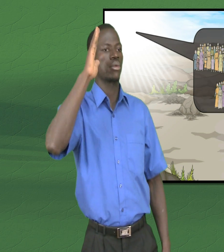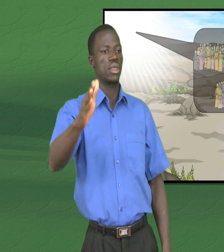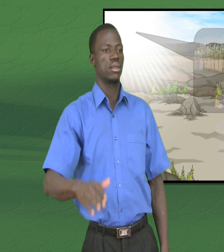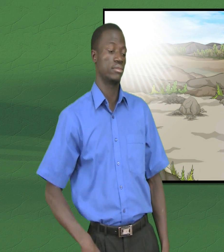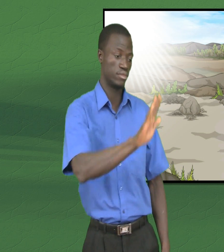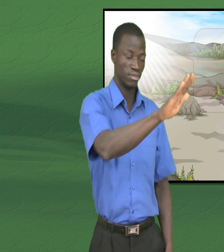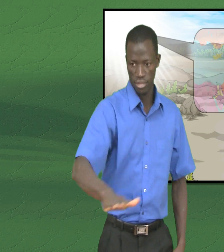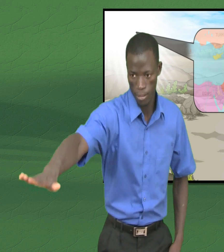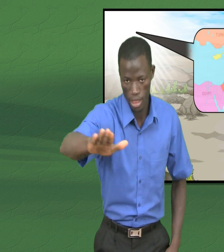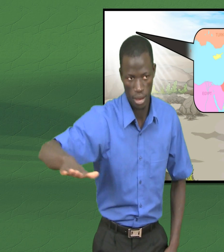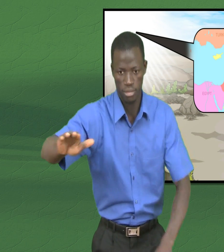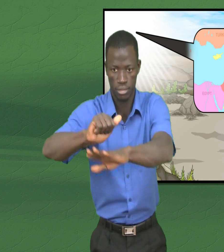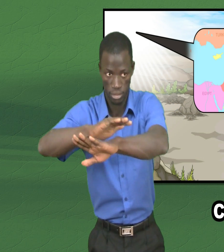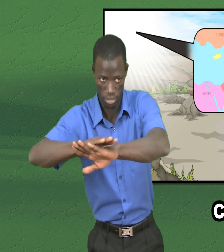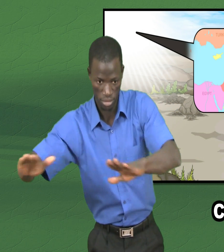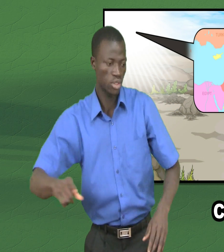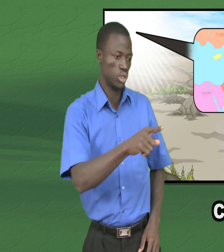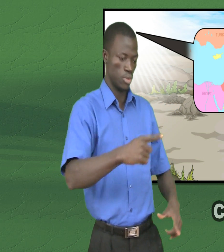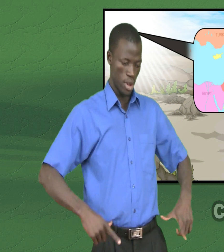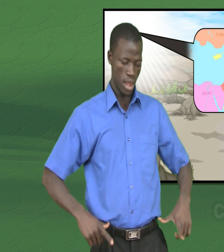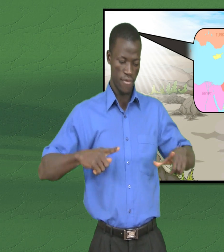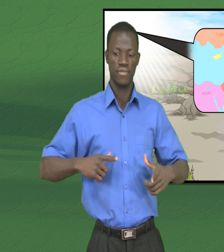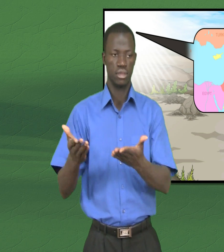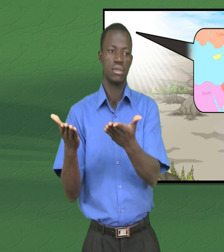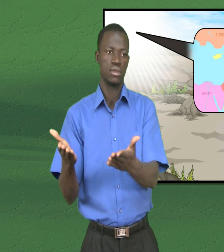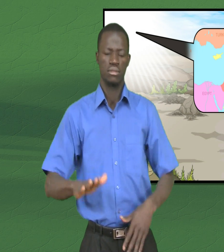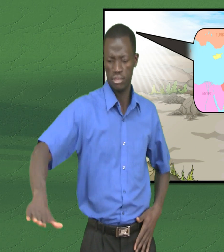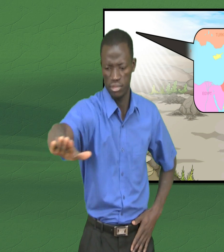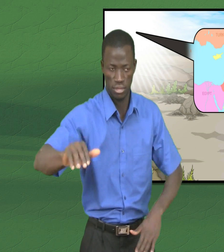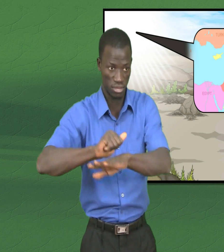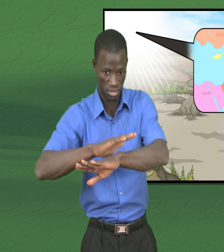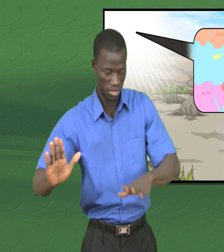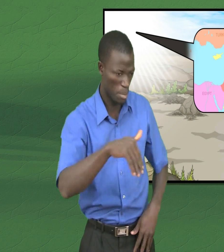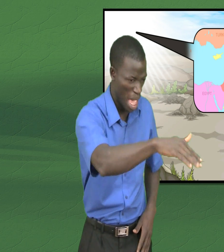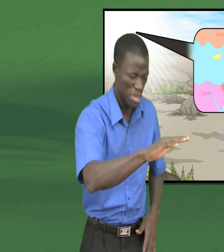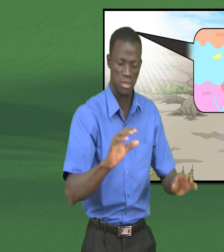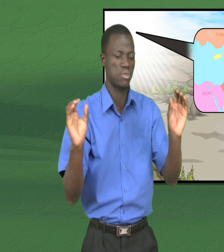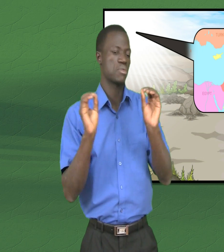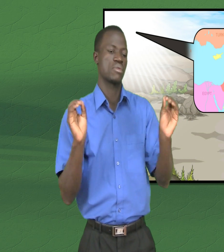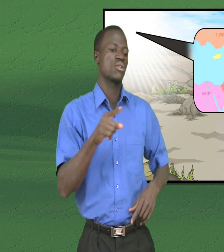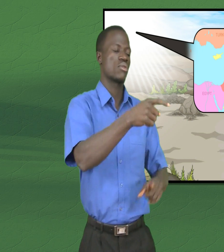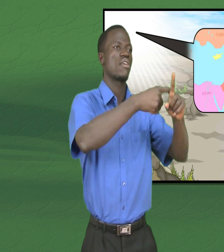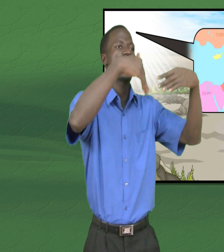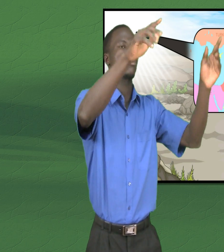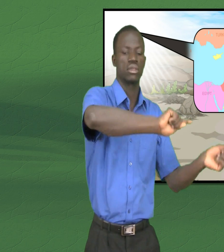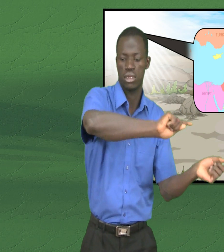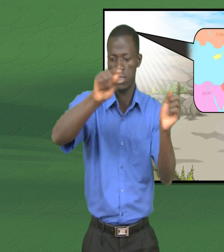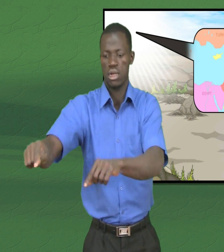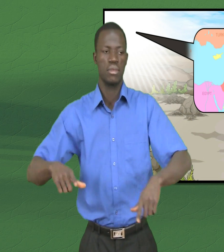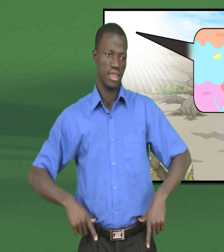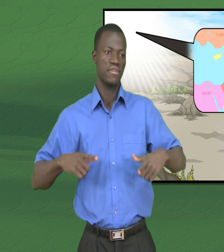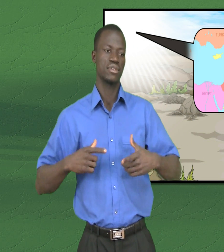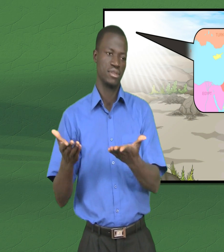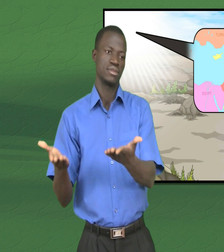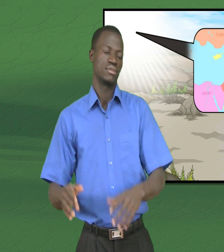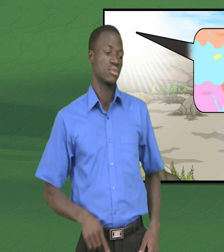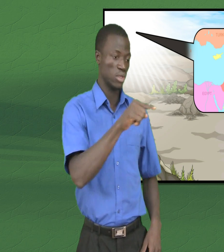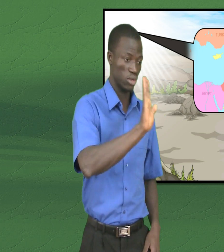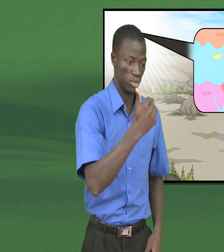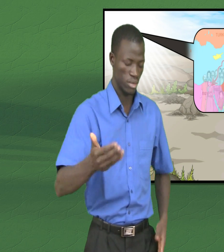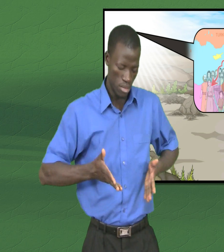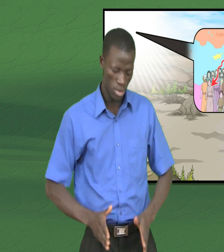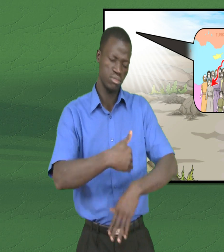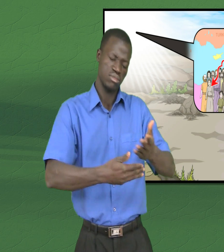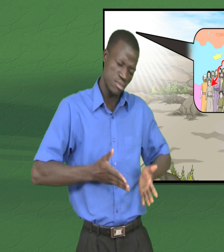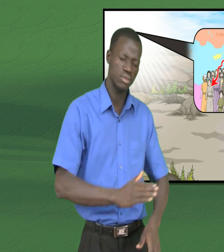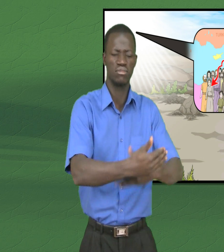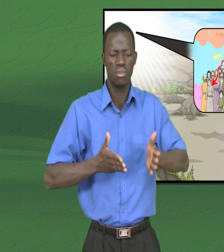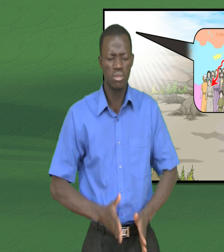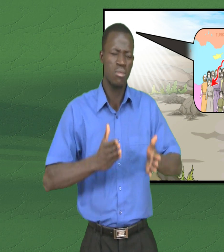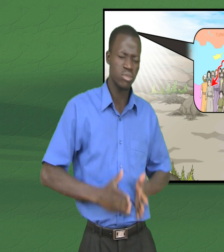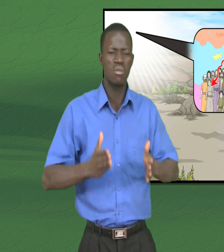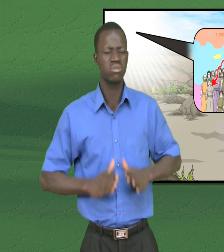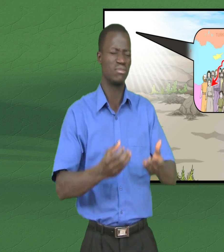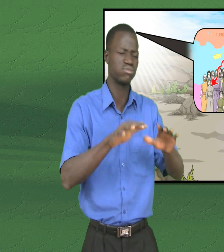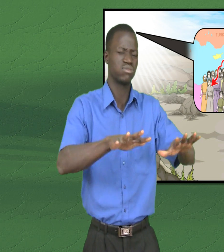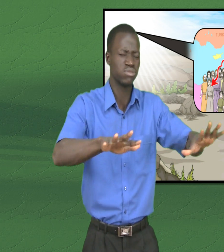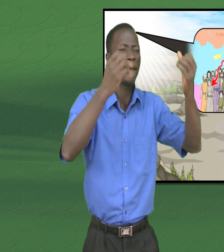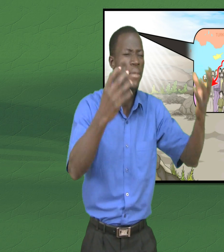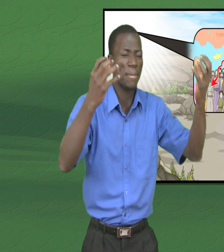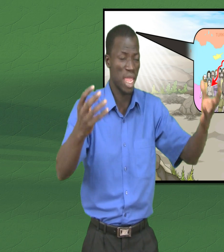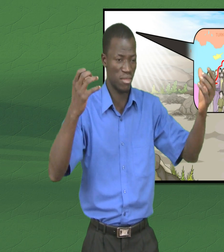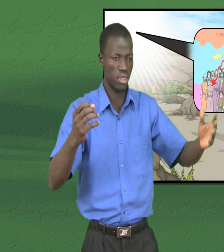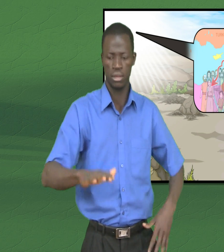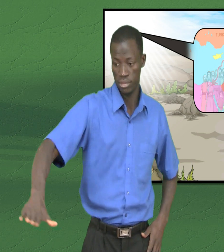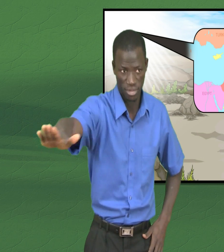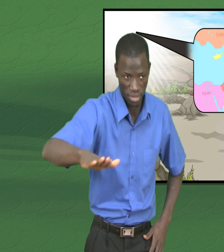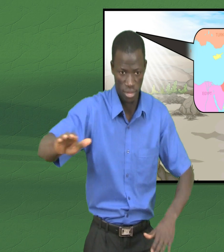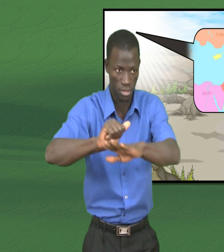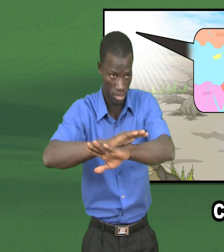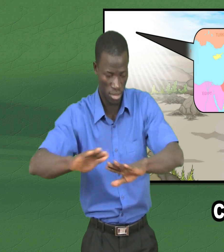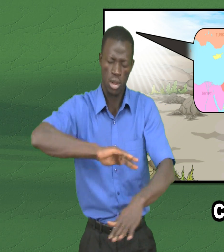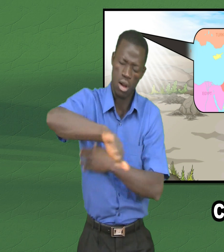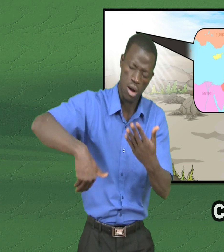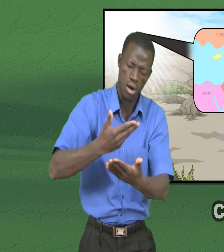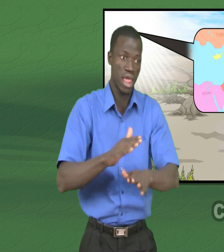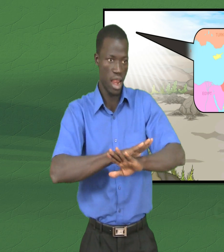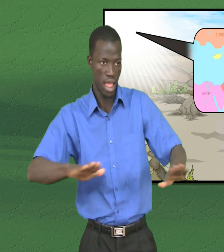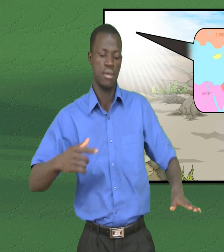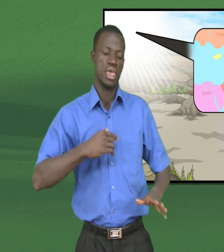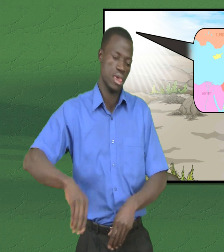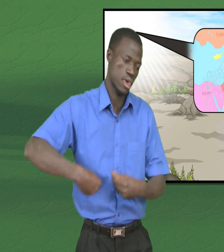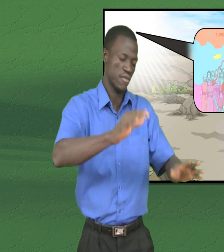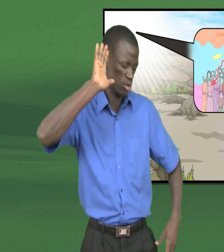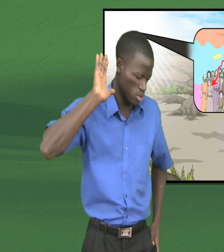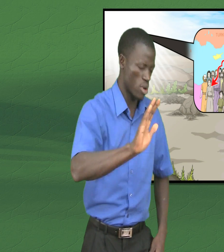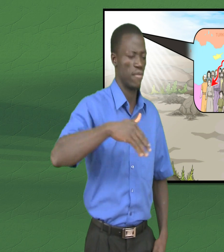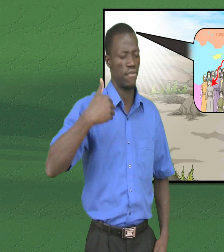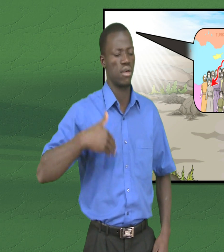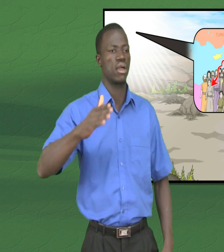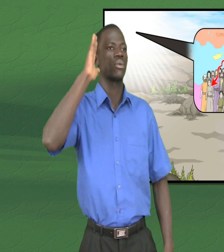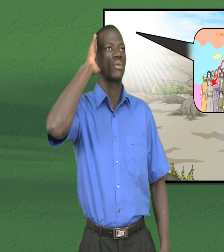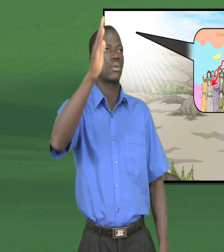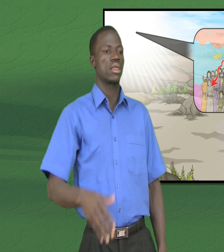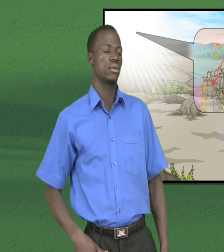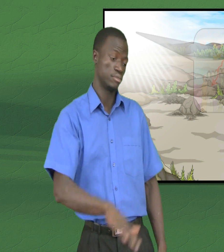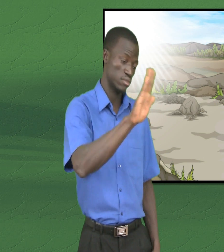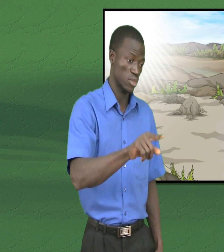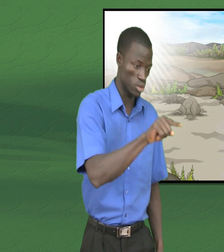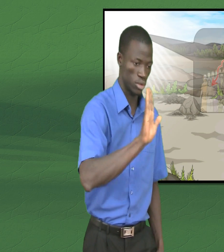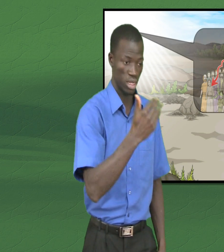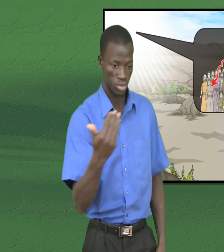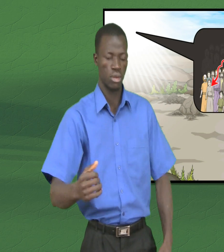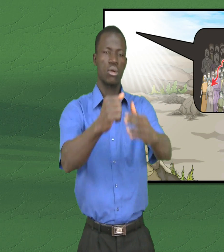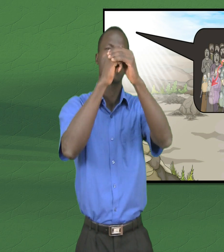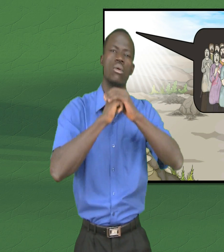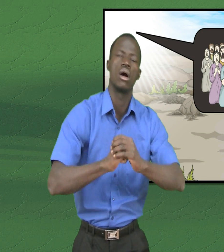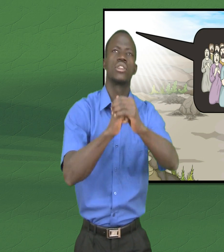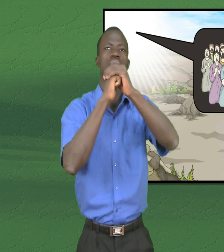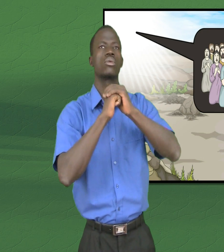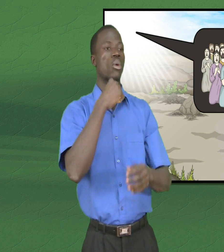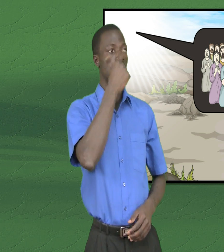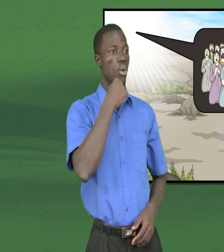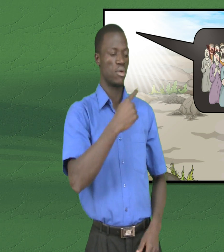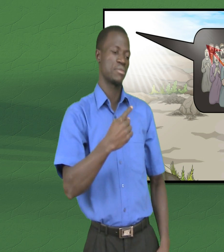And to you and your descendants I will give the land where you are residing—all the land of Canaan—as an eternal possession;